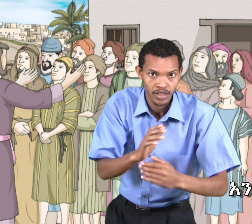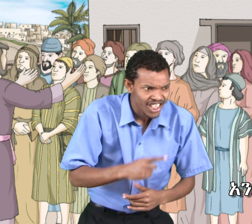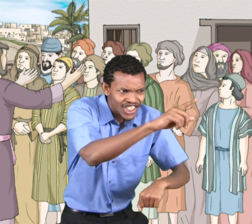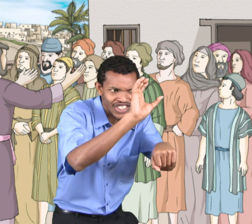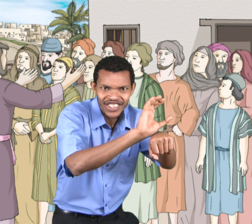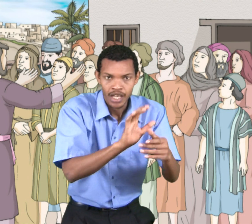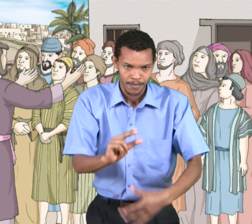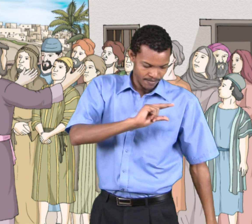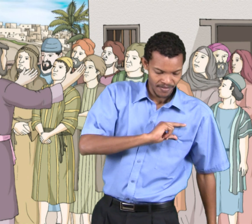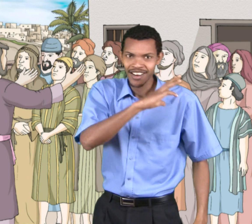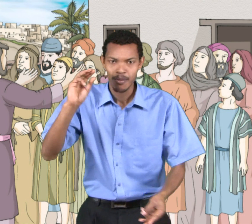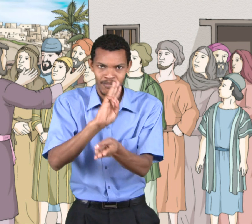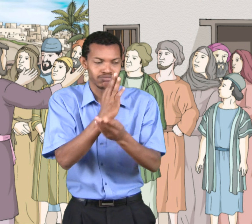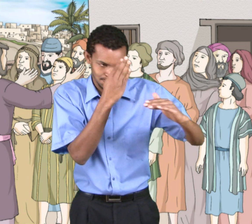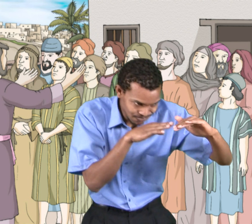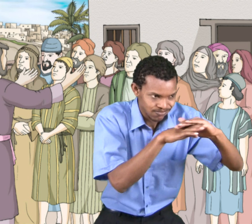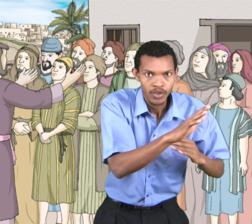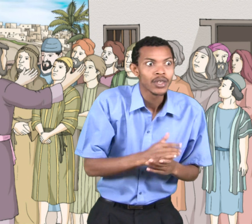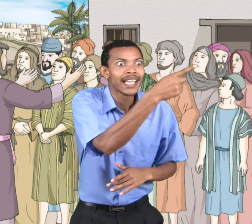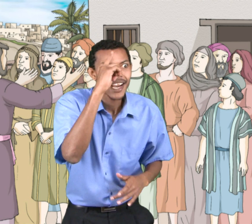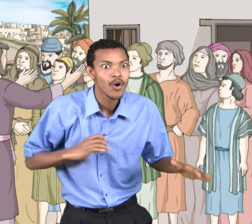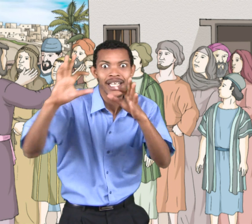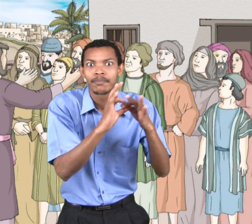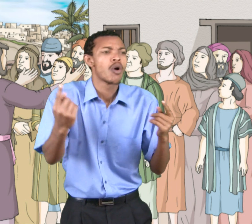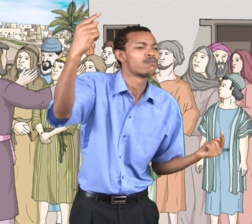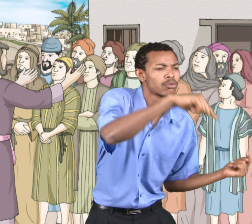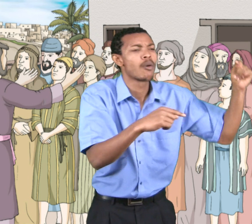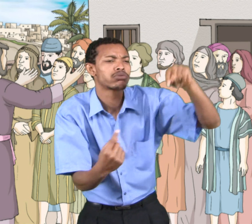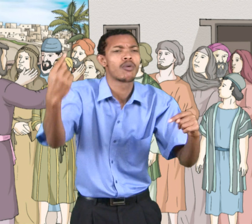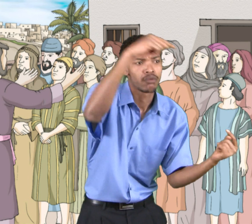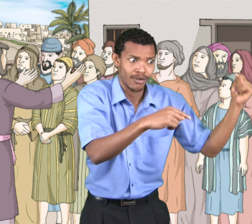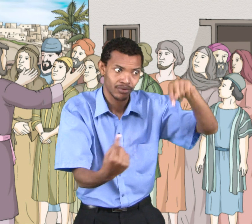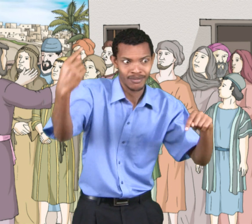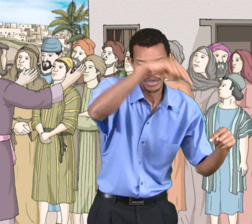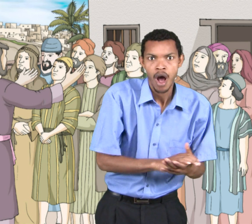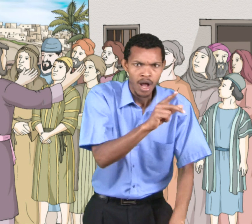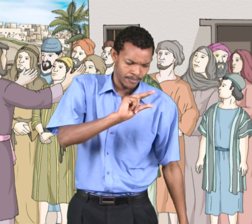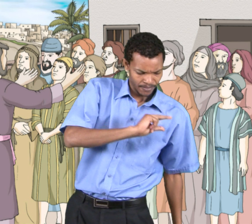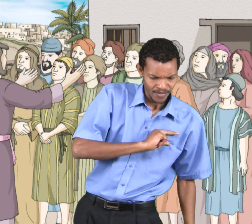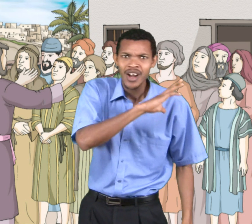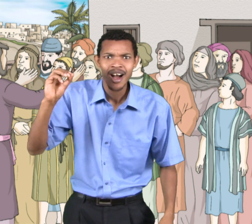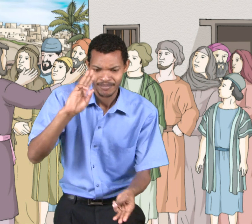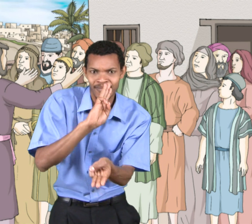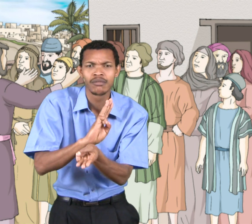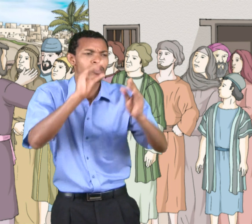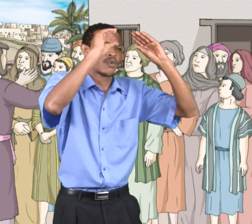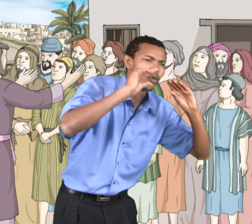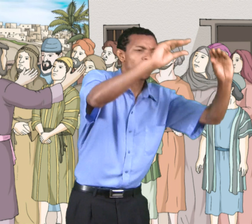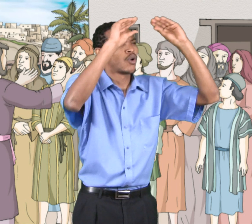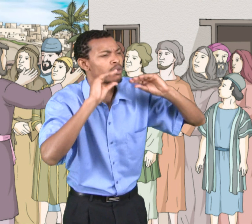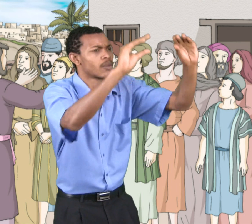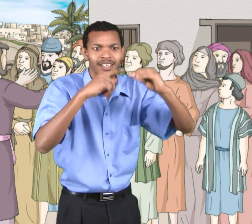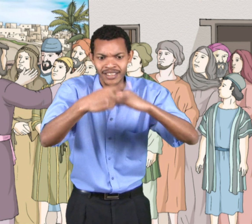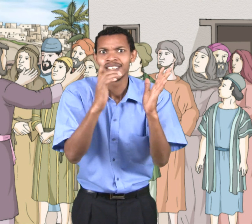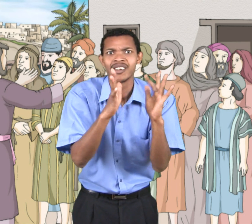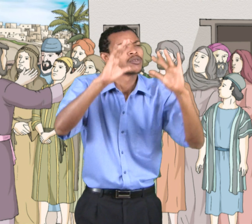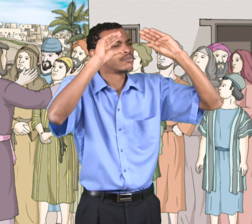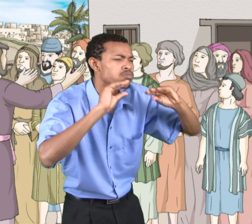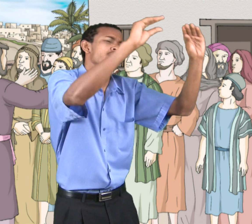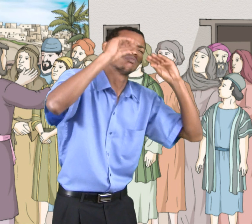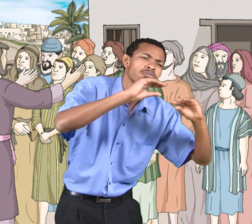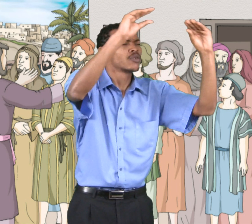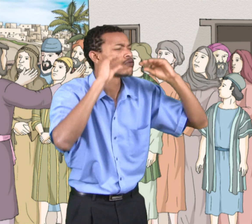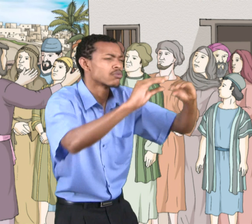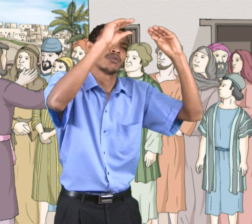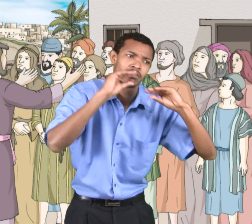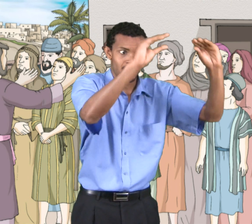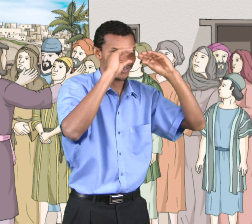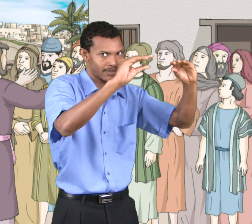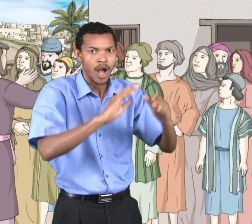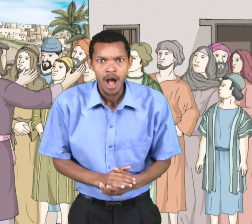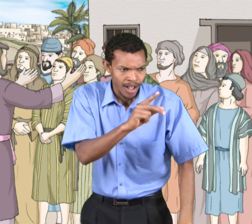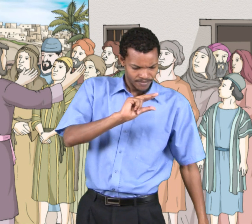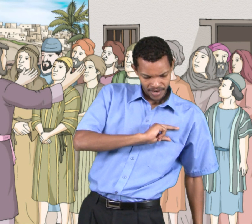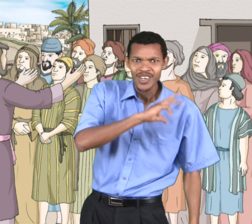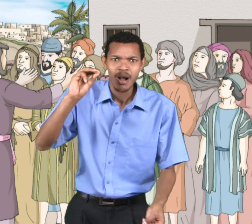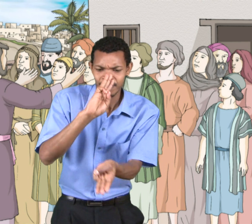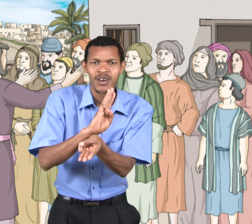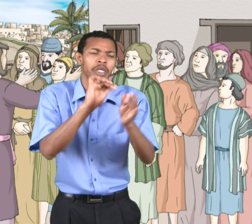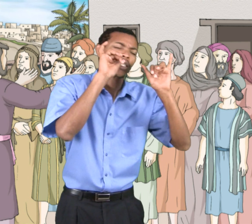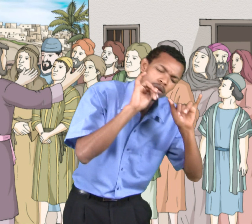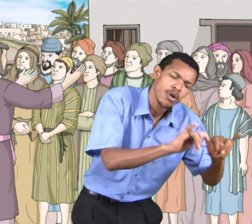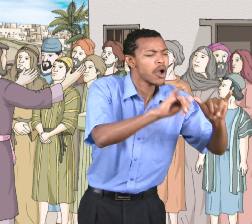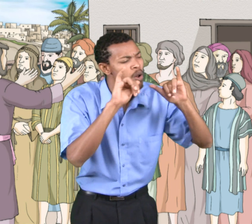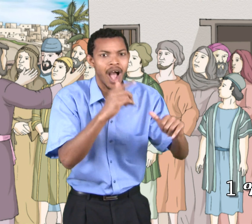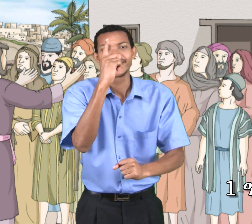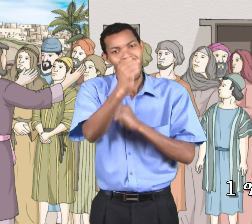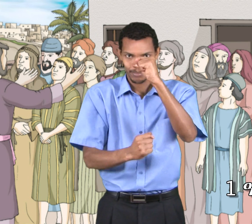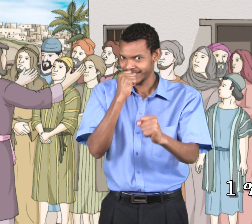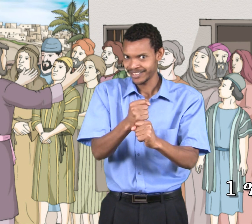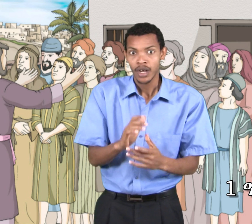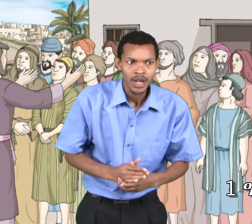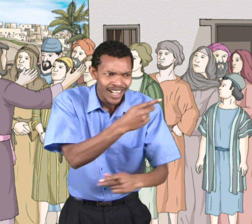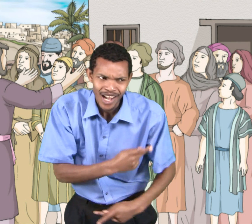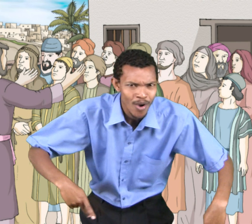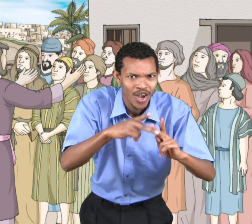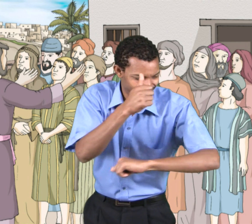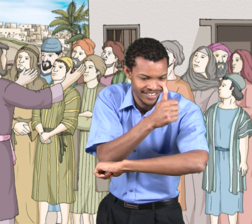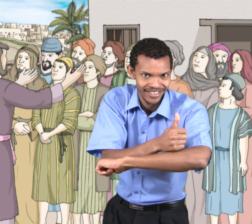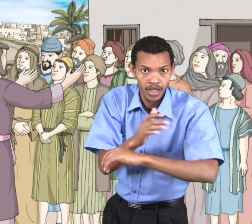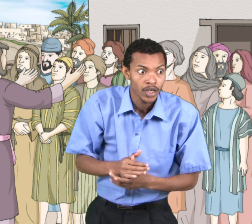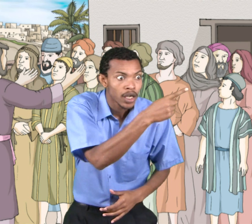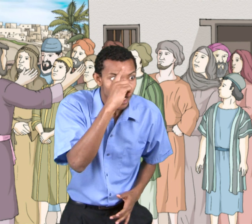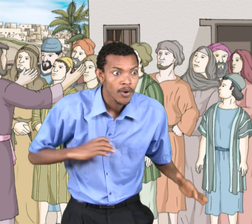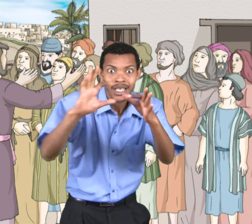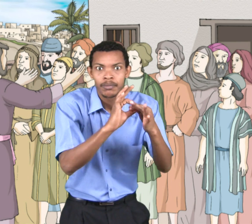So for a full year they met together with the church and taught large numbers of people.